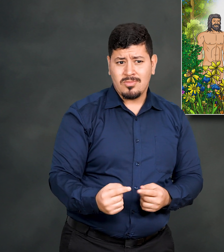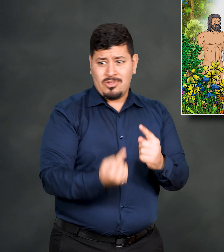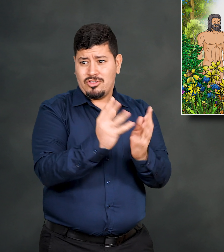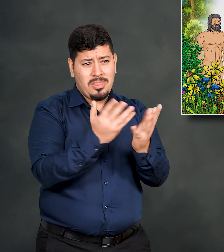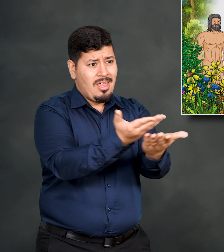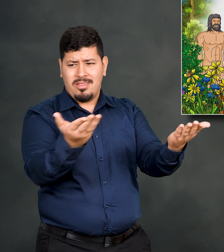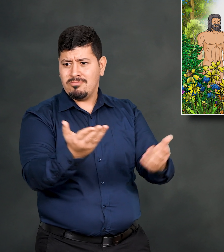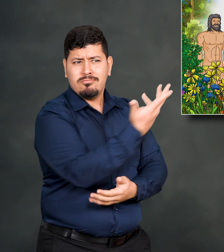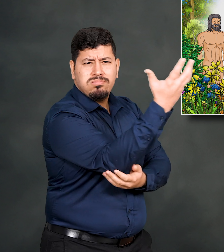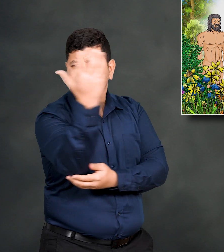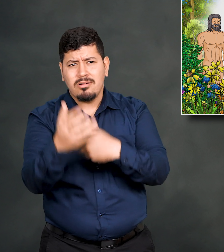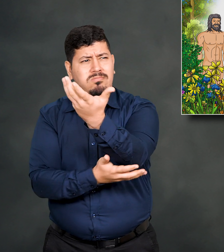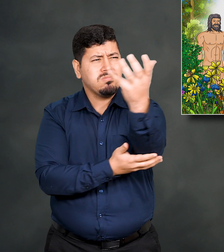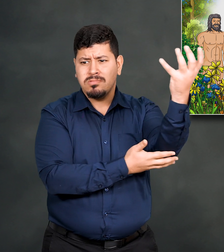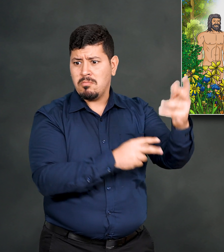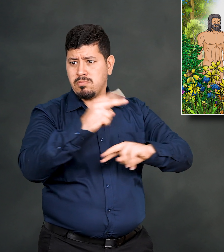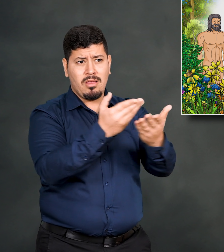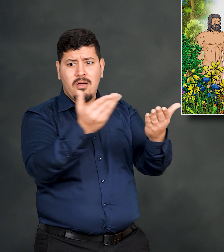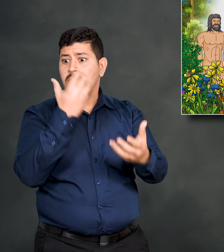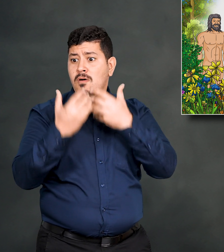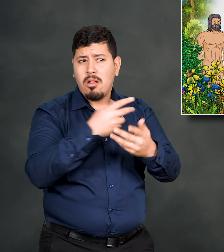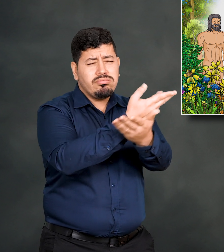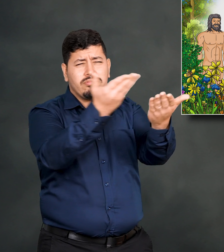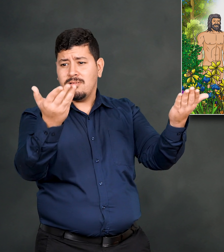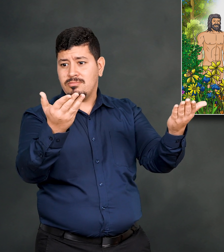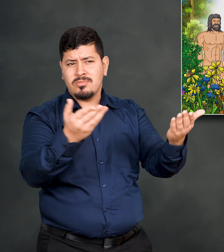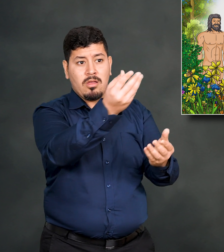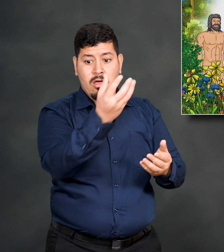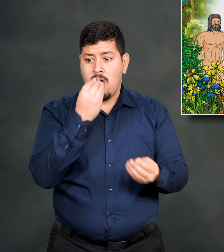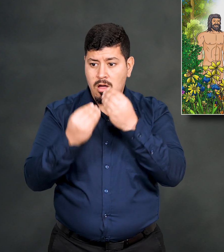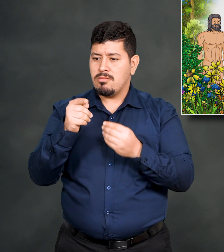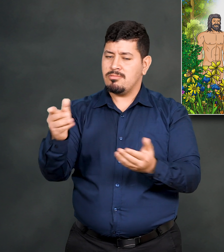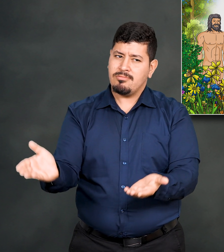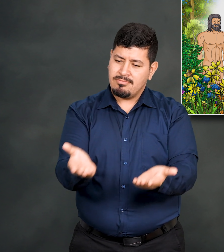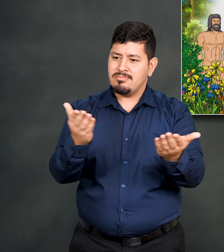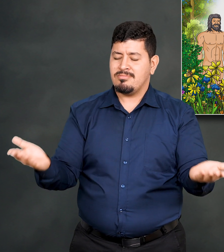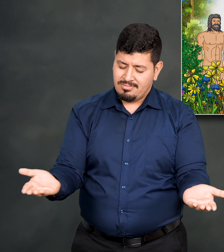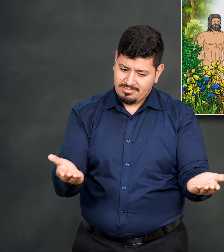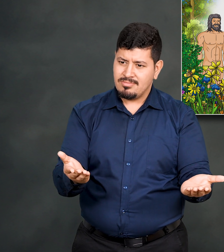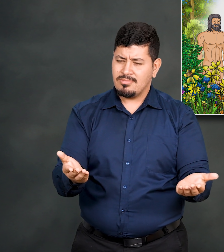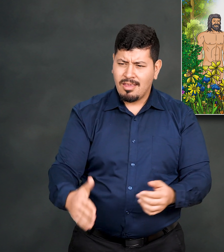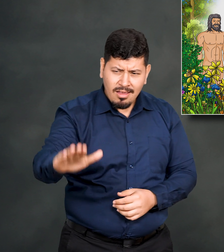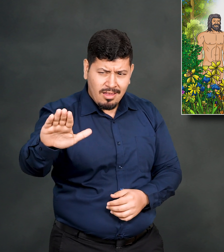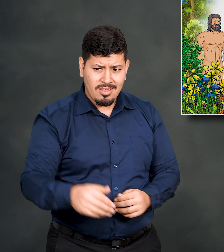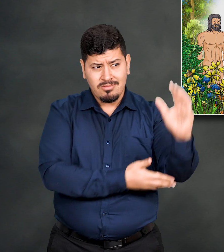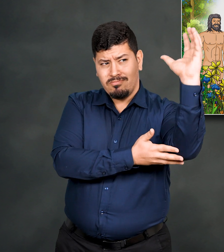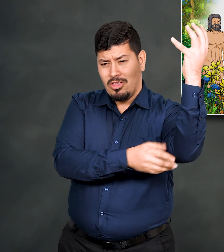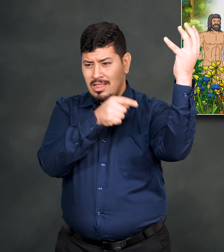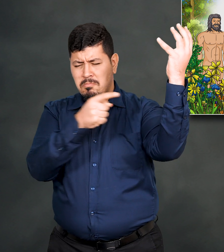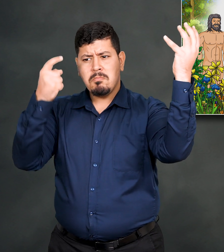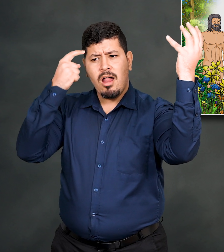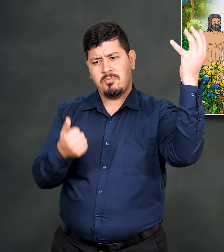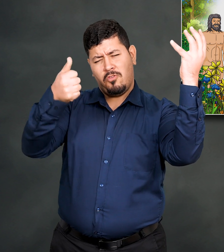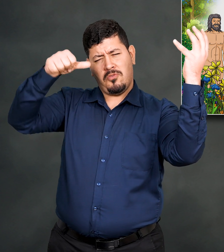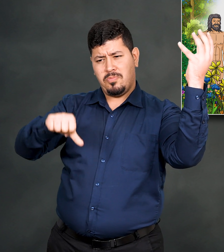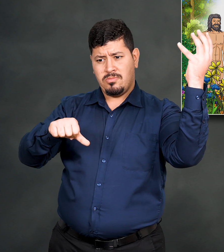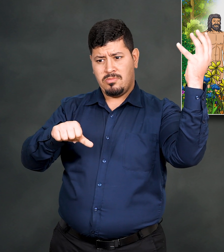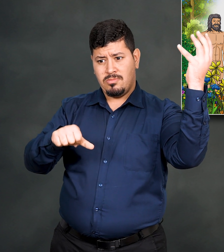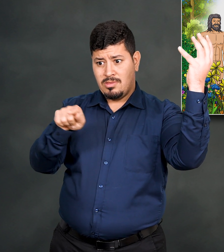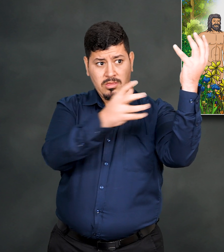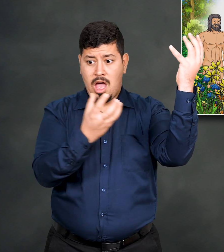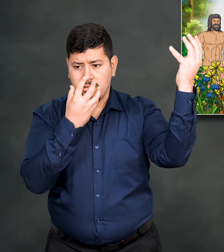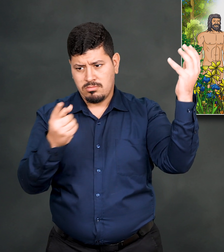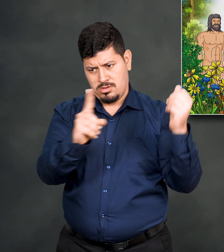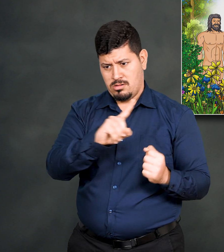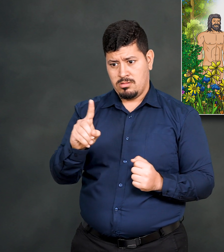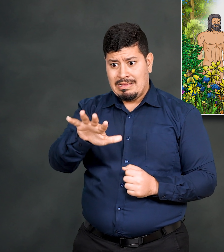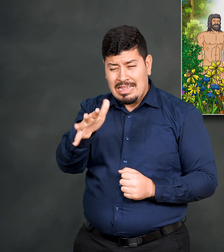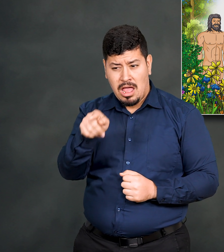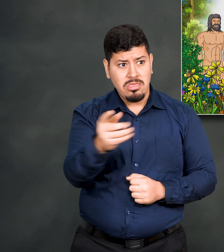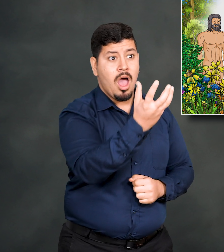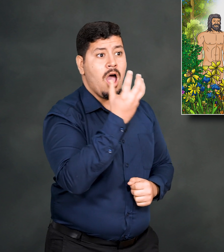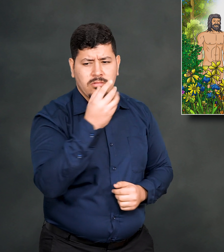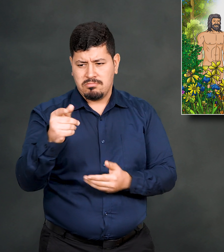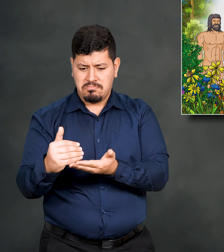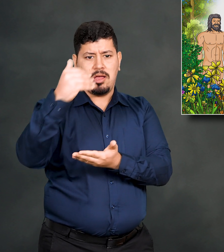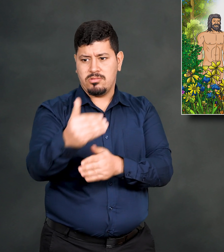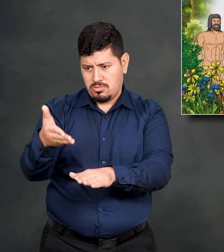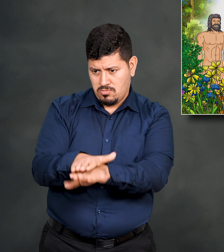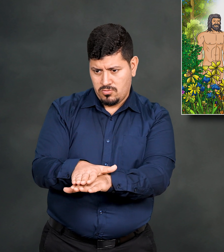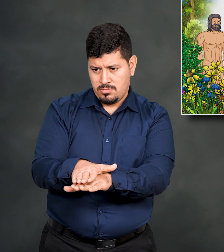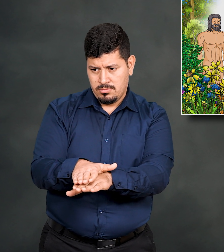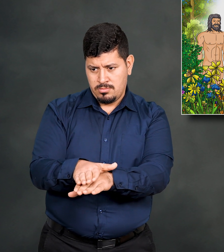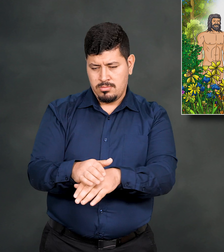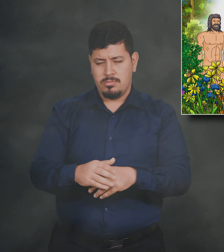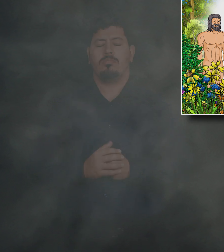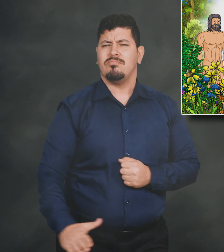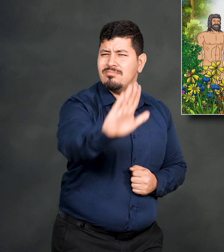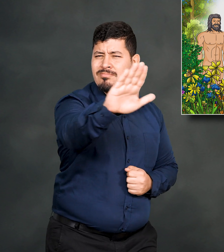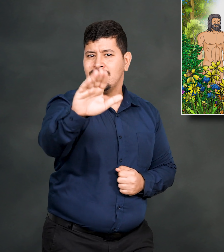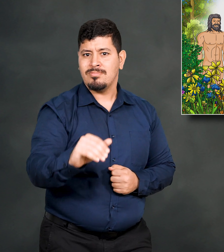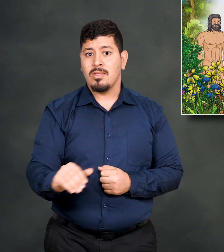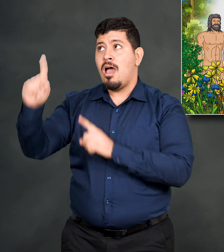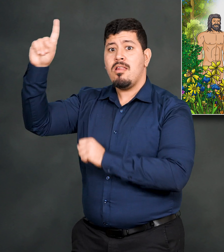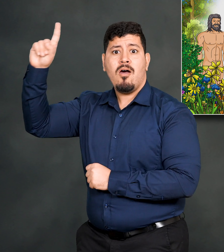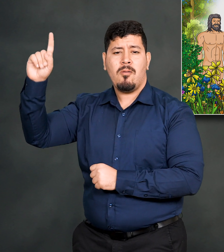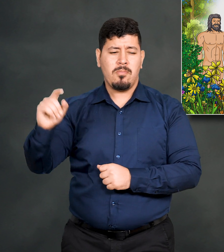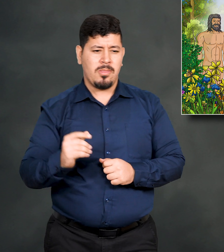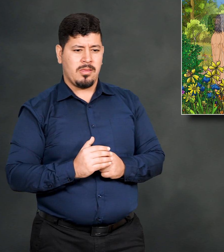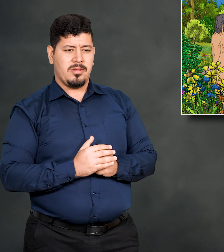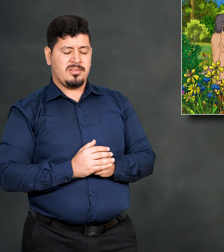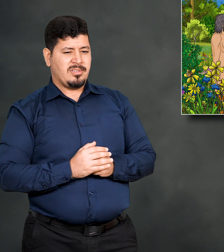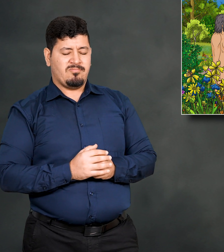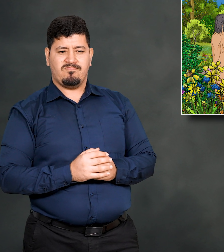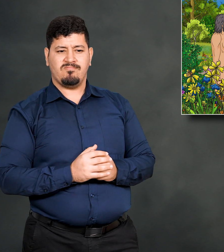And the LORD God commanded him, “You may eat freely from every tree of the garden, but you must not eat from the tree of the knowledge of good and evil; for in the day that you eat of it, you will surely die.”